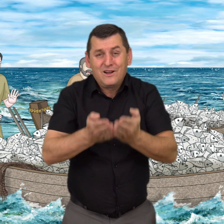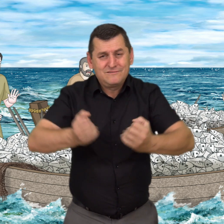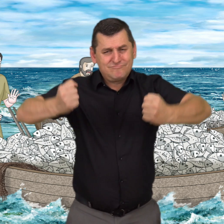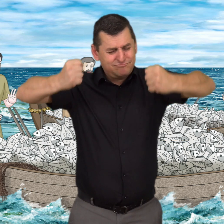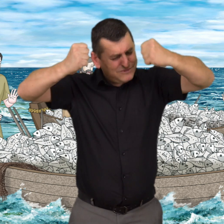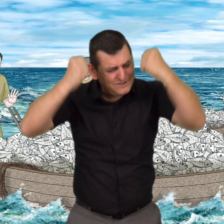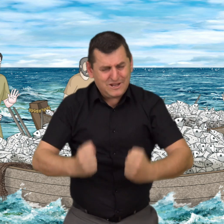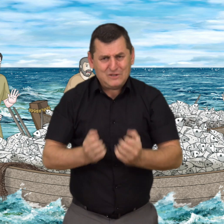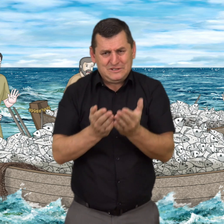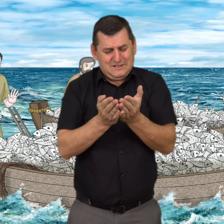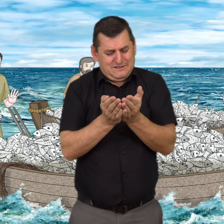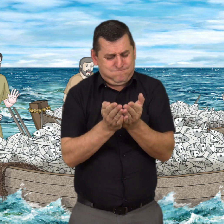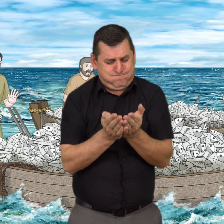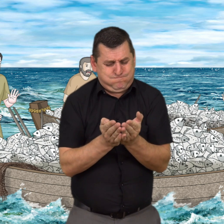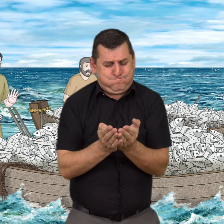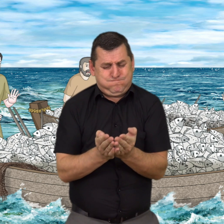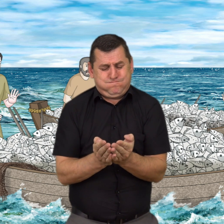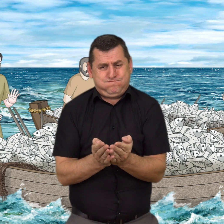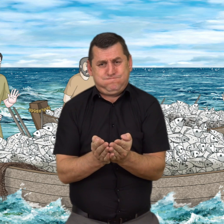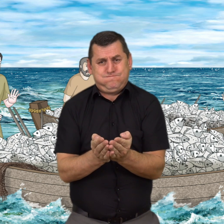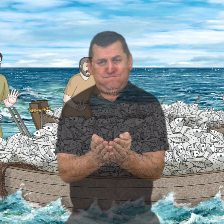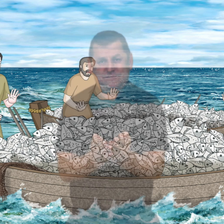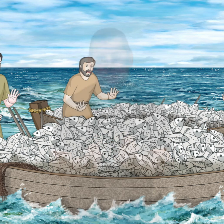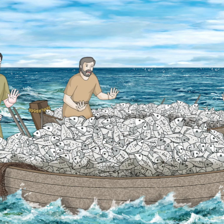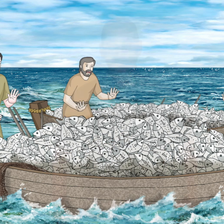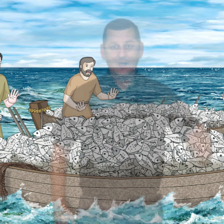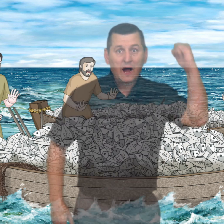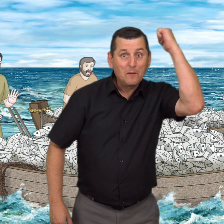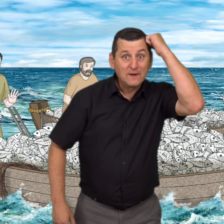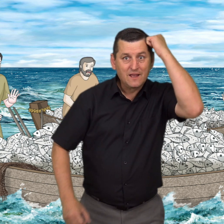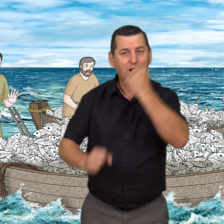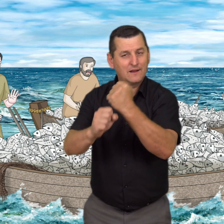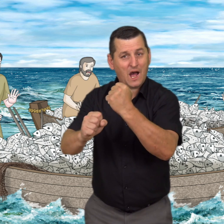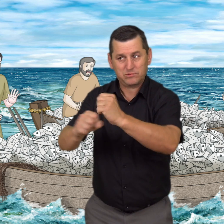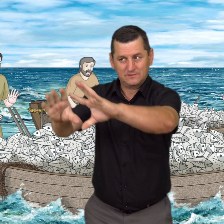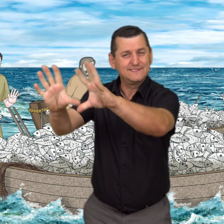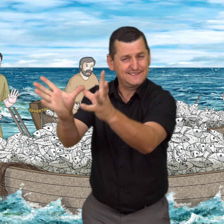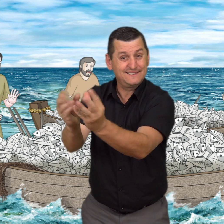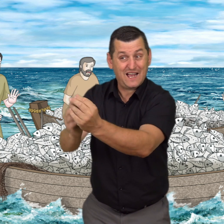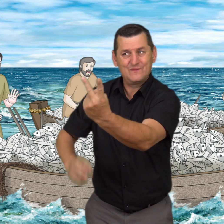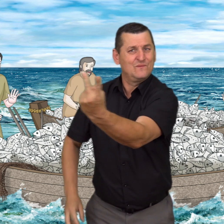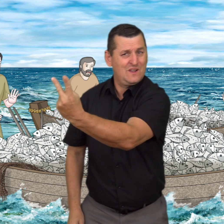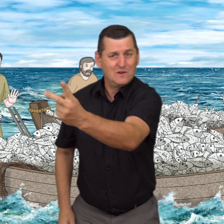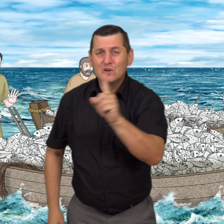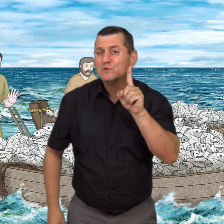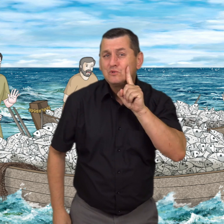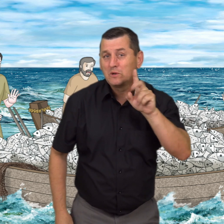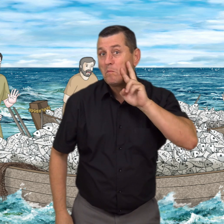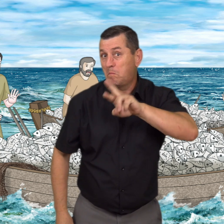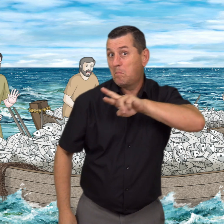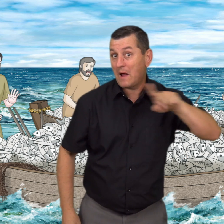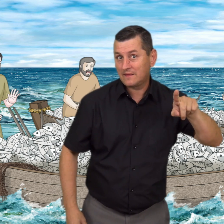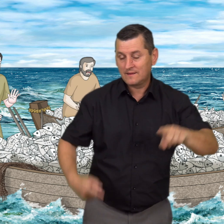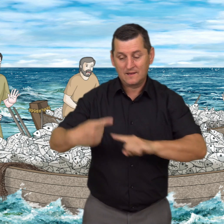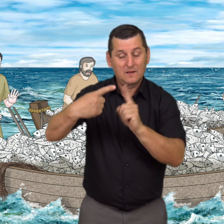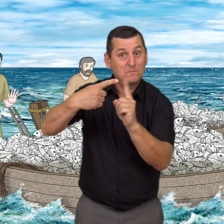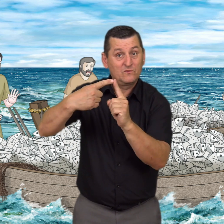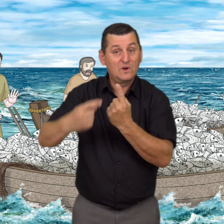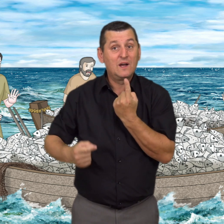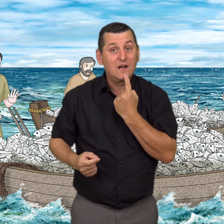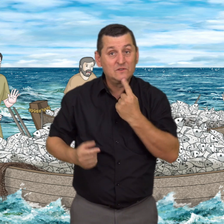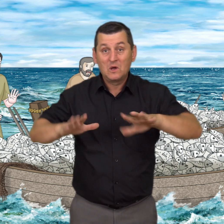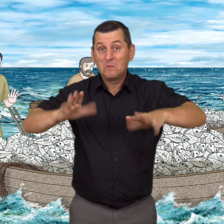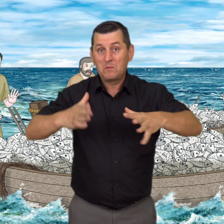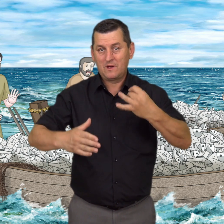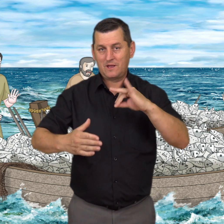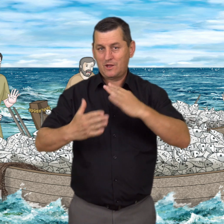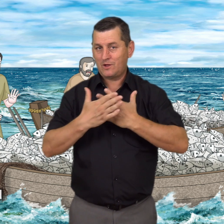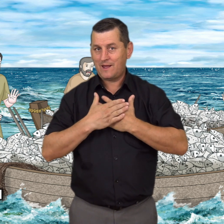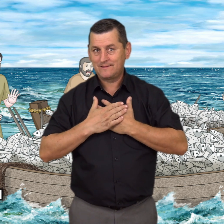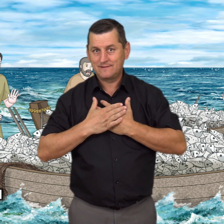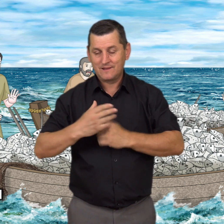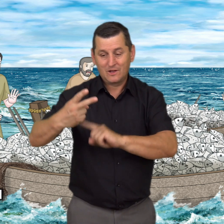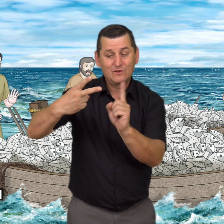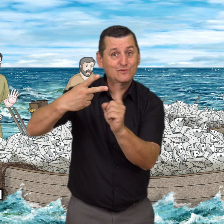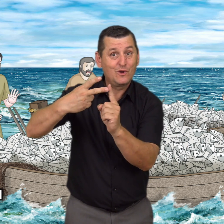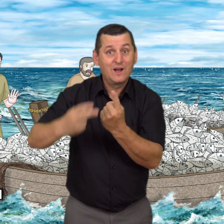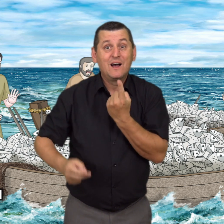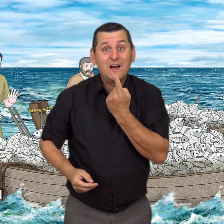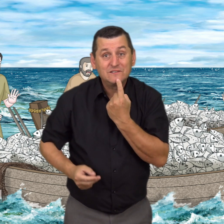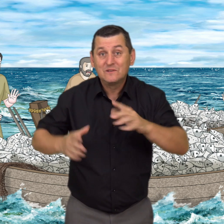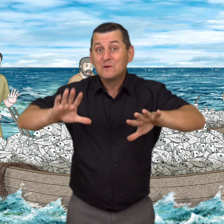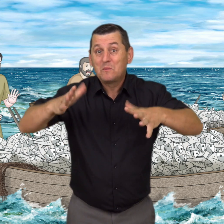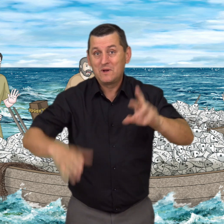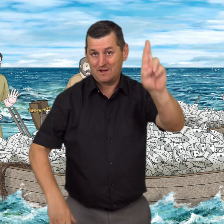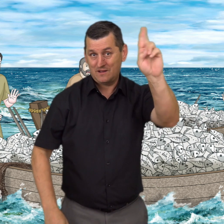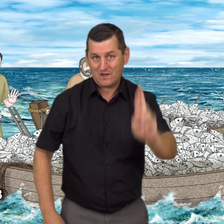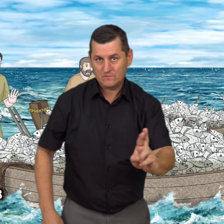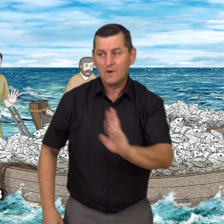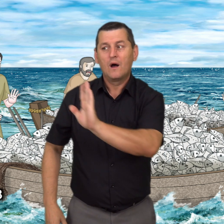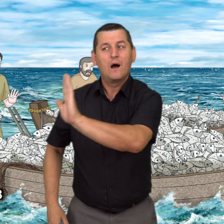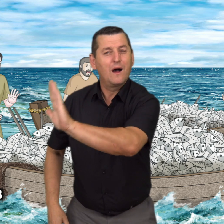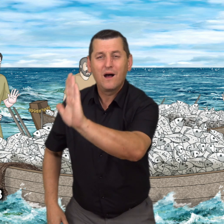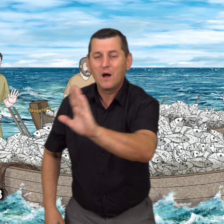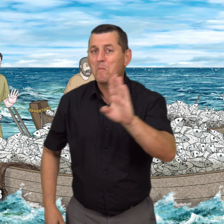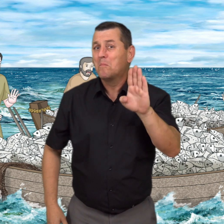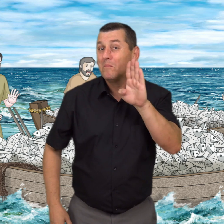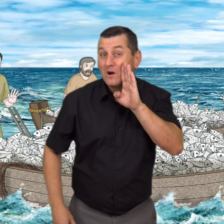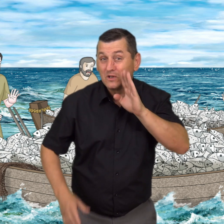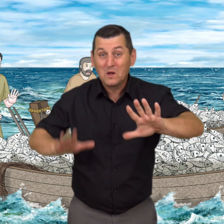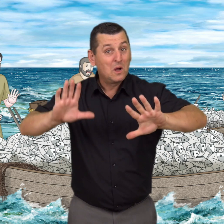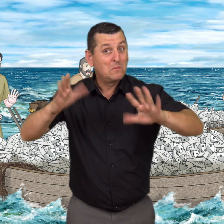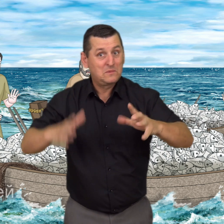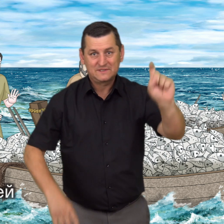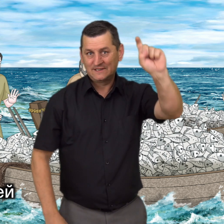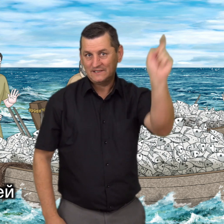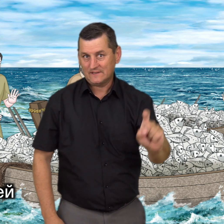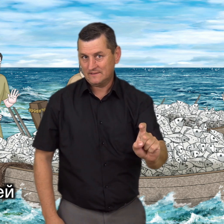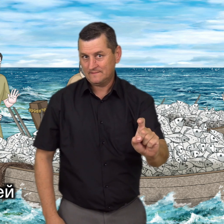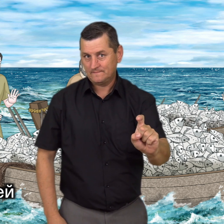When Simon Peter saw this, he fell at Jesus’ knees.